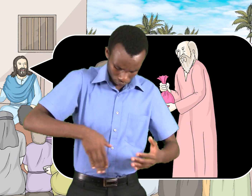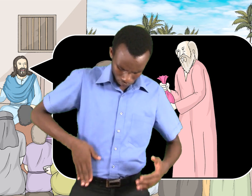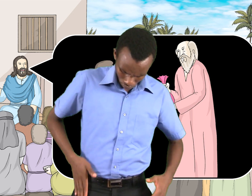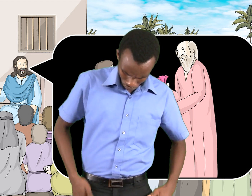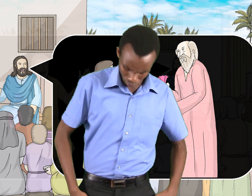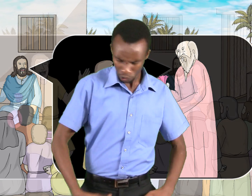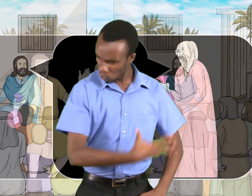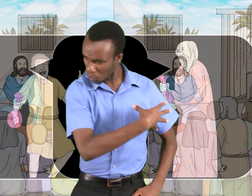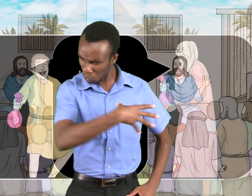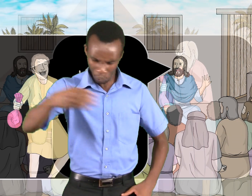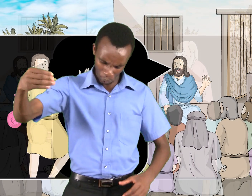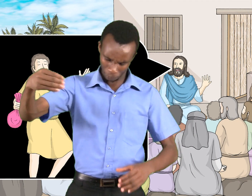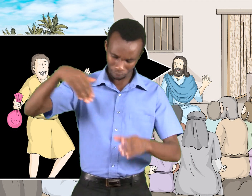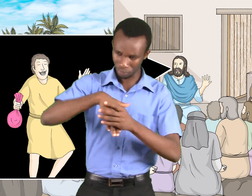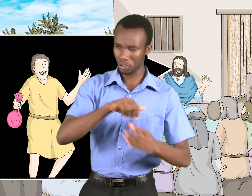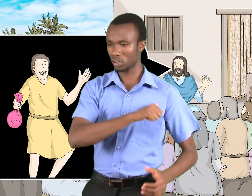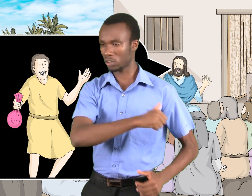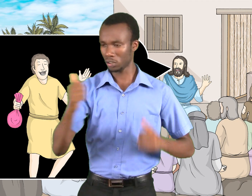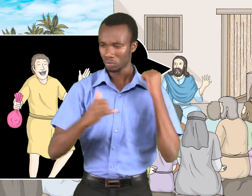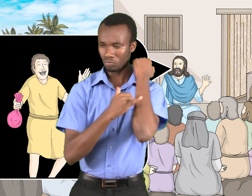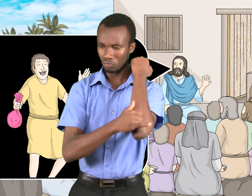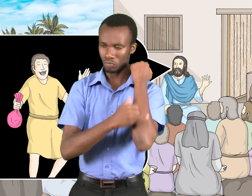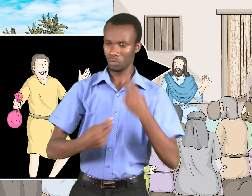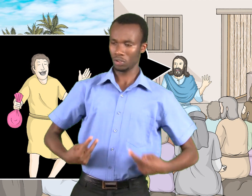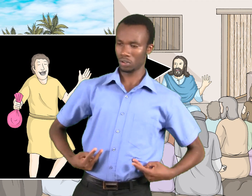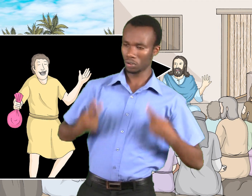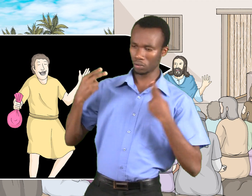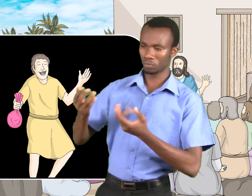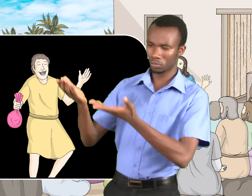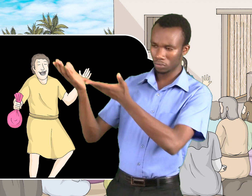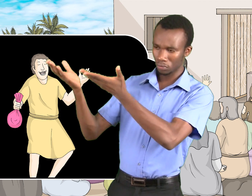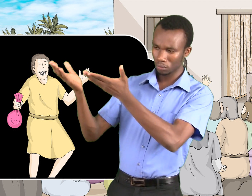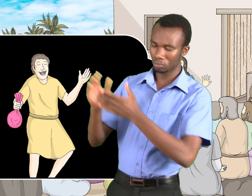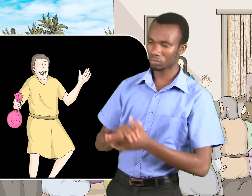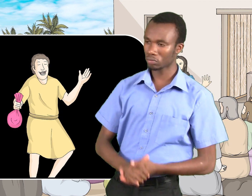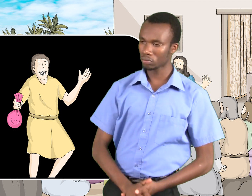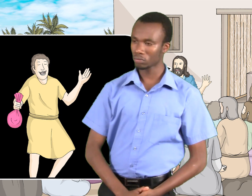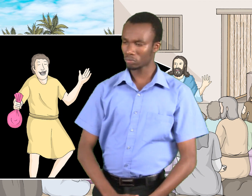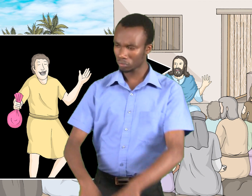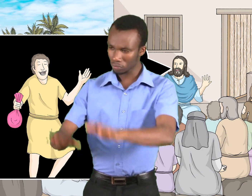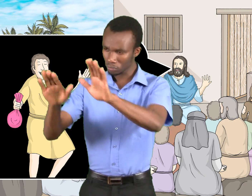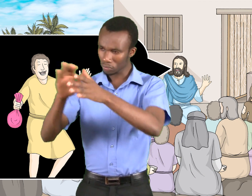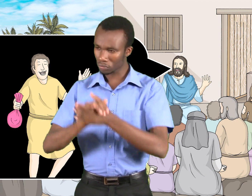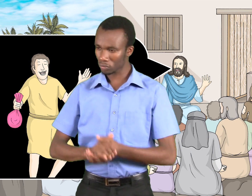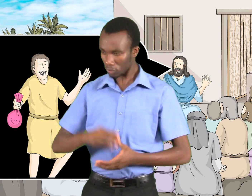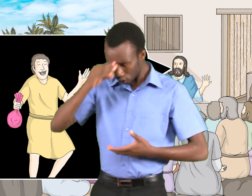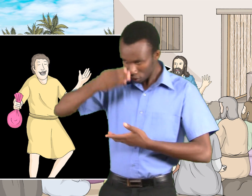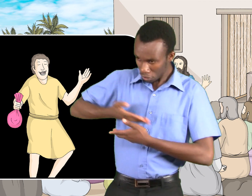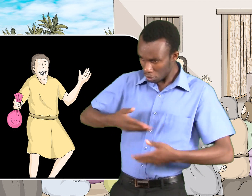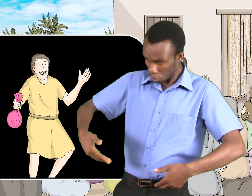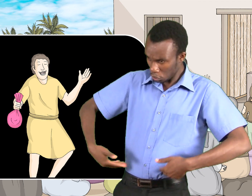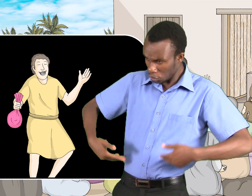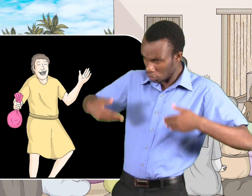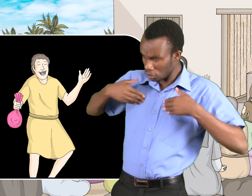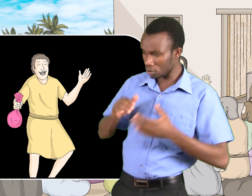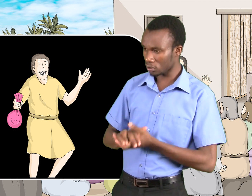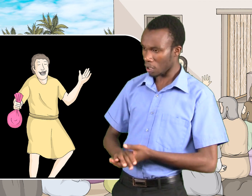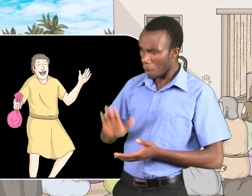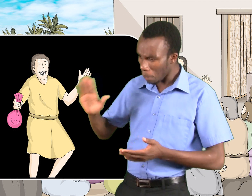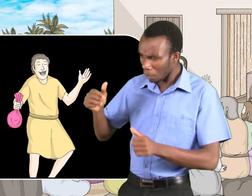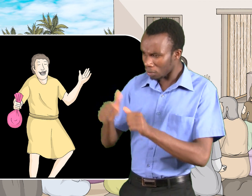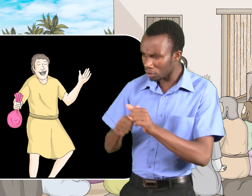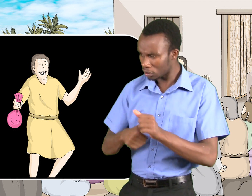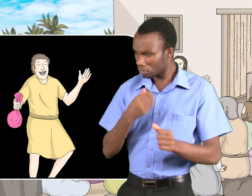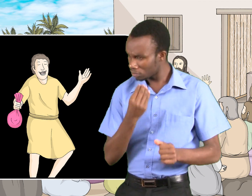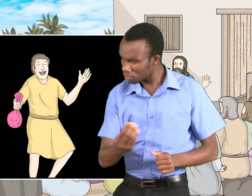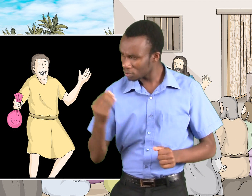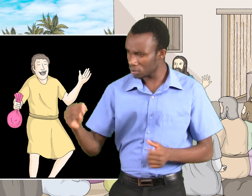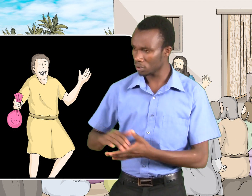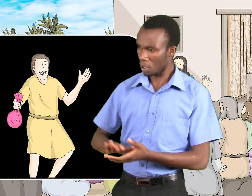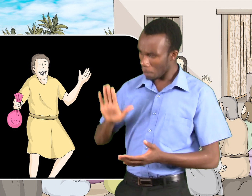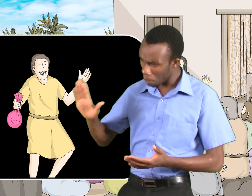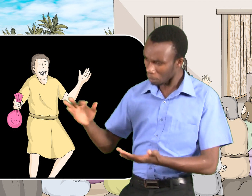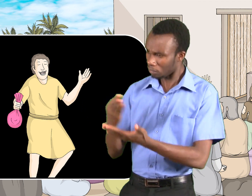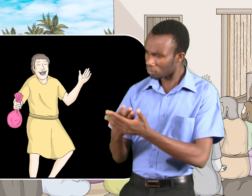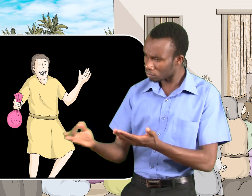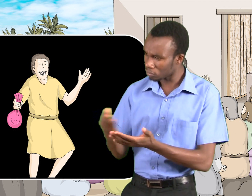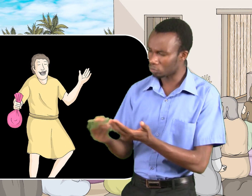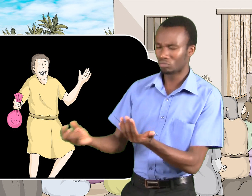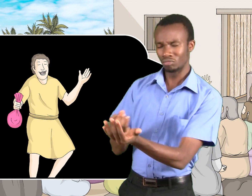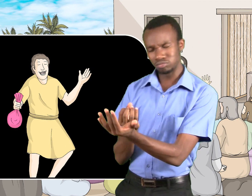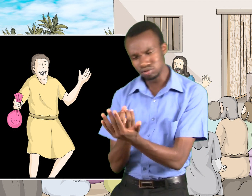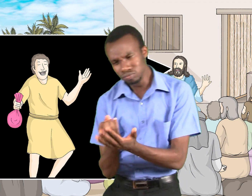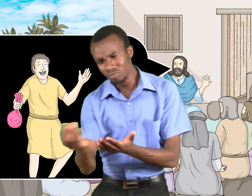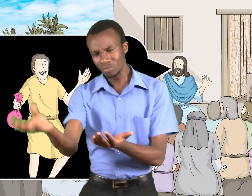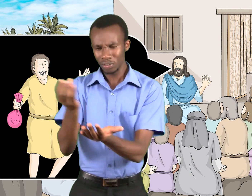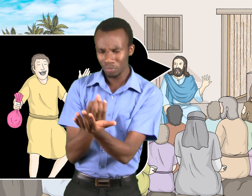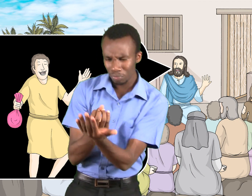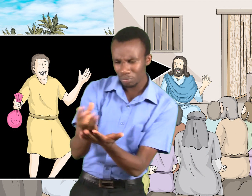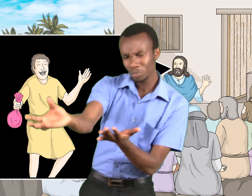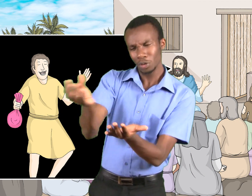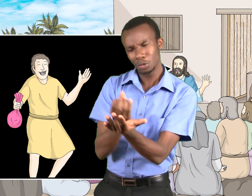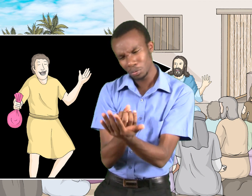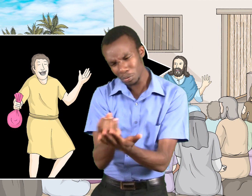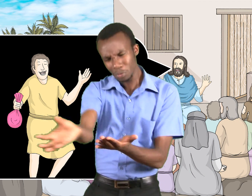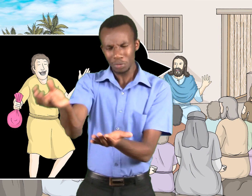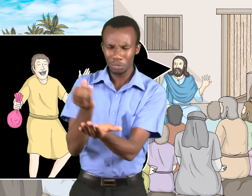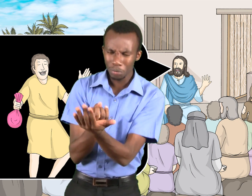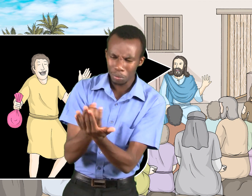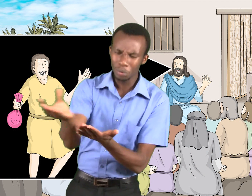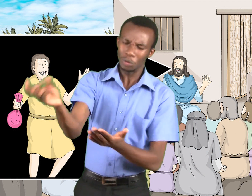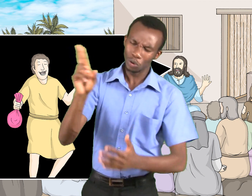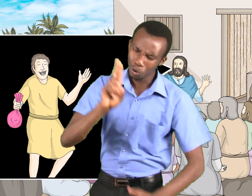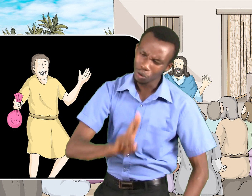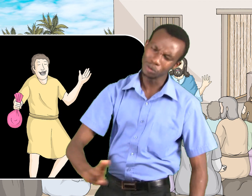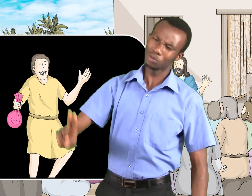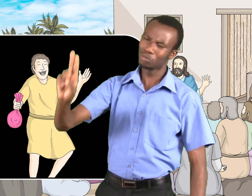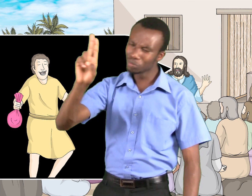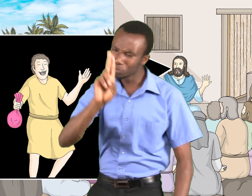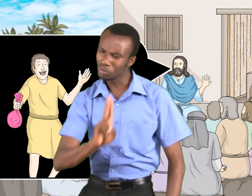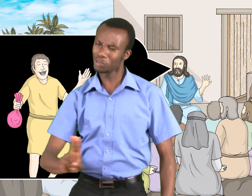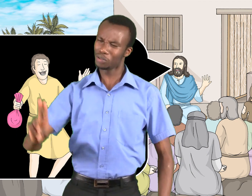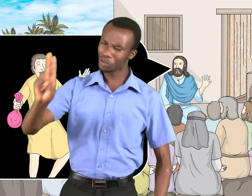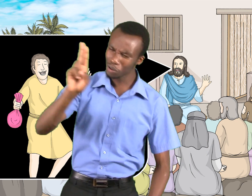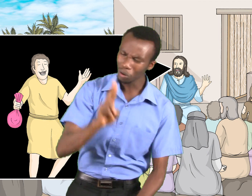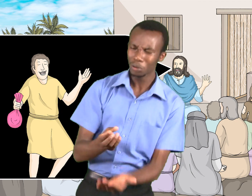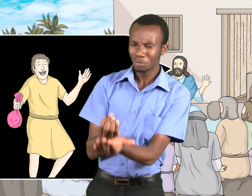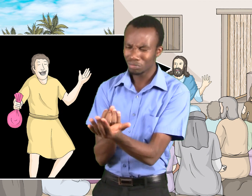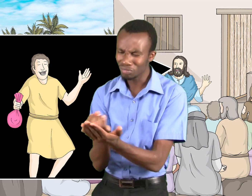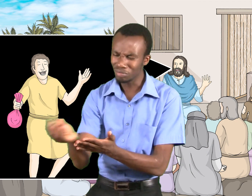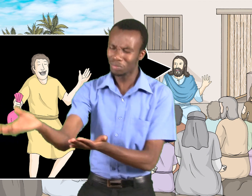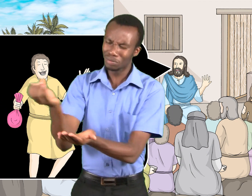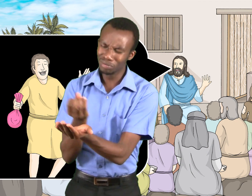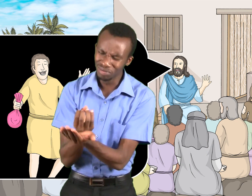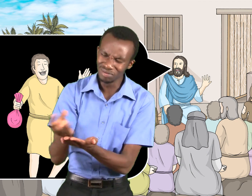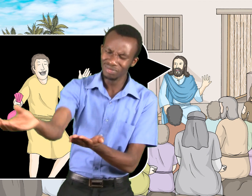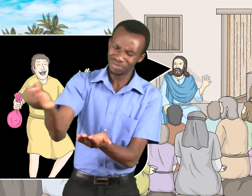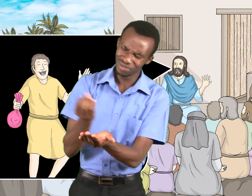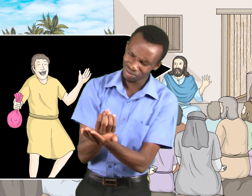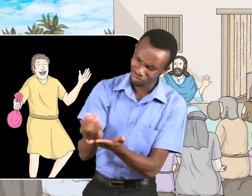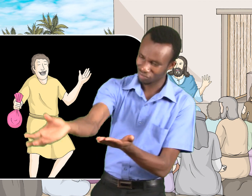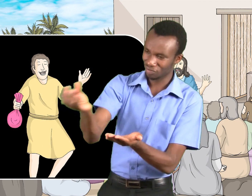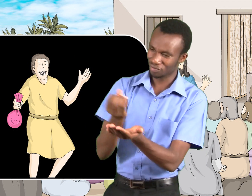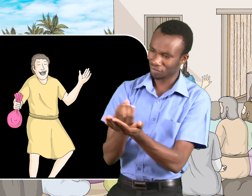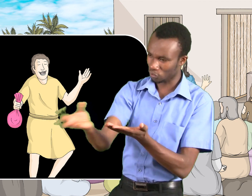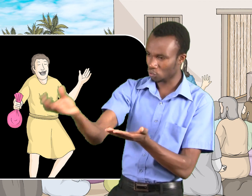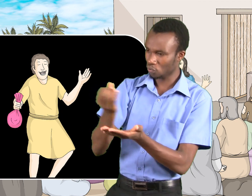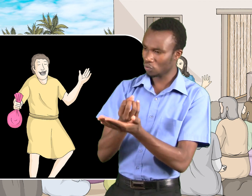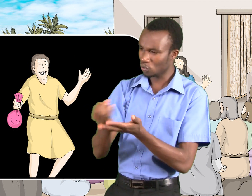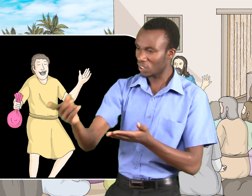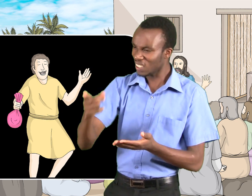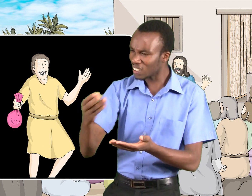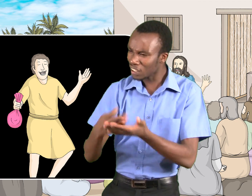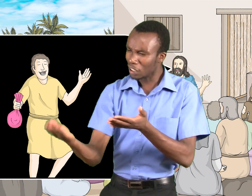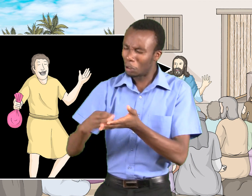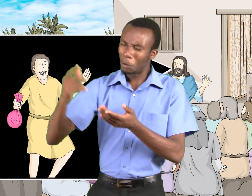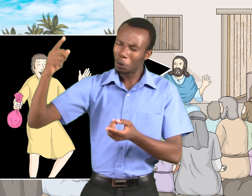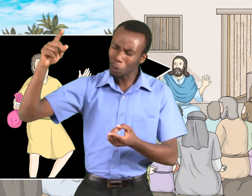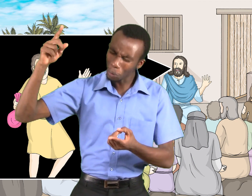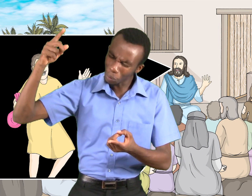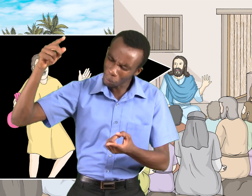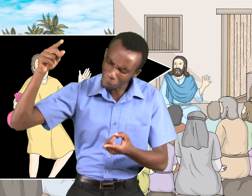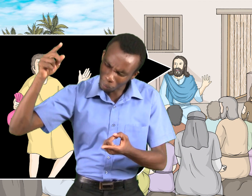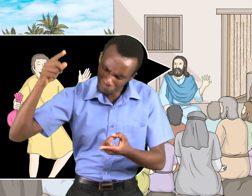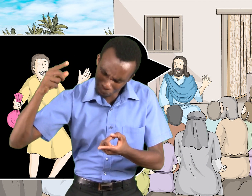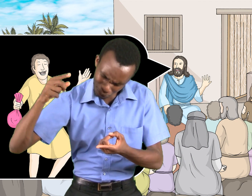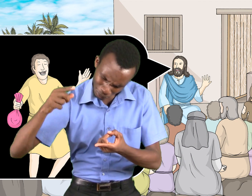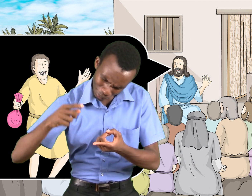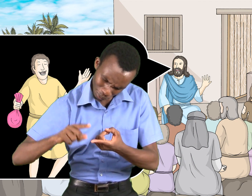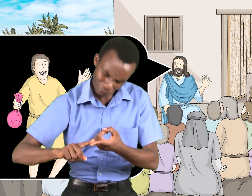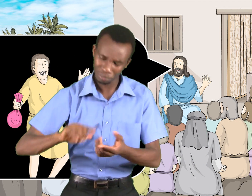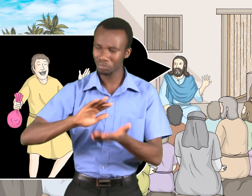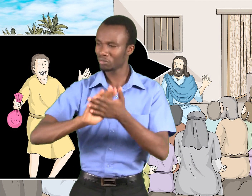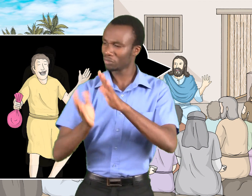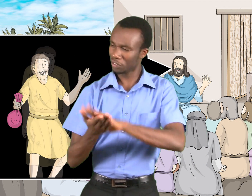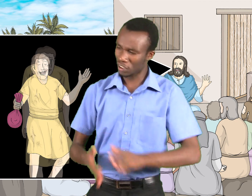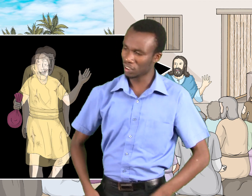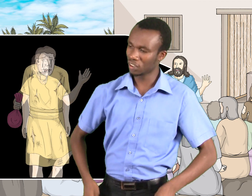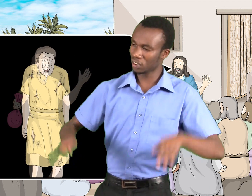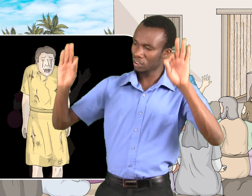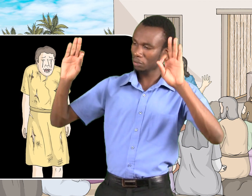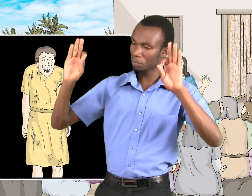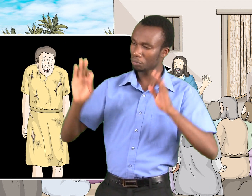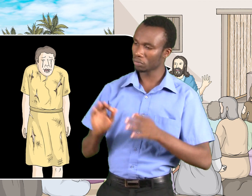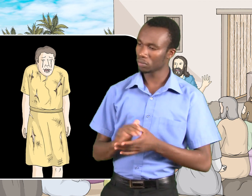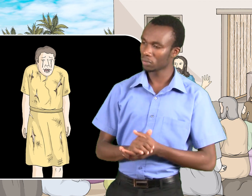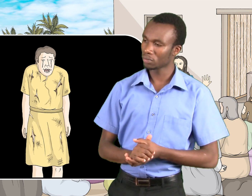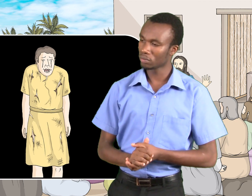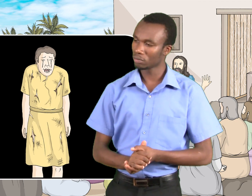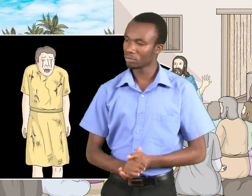After a few days, the younger son got everything together and journeyed to a distant country, where he squandered his wealth in wild living.